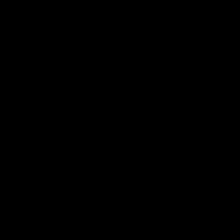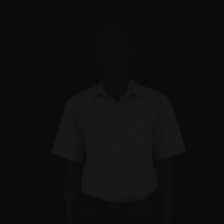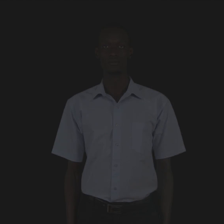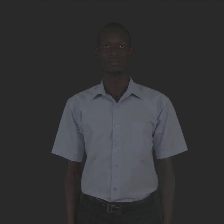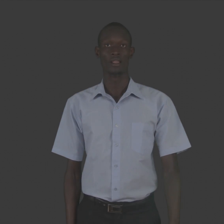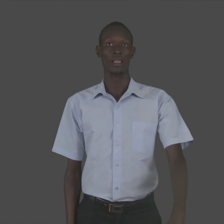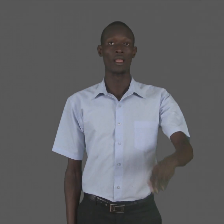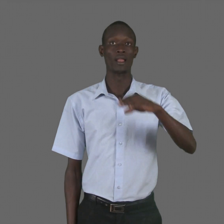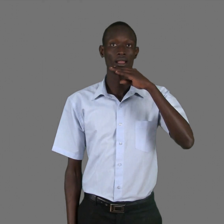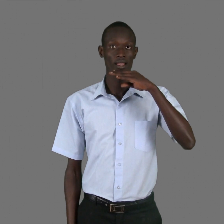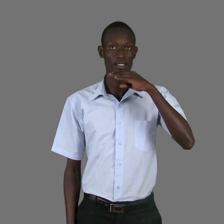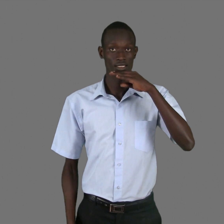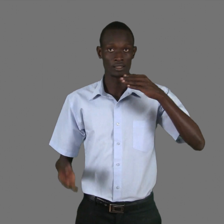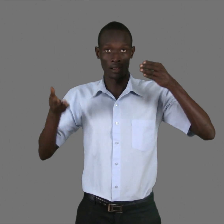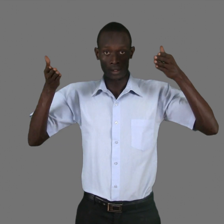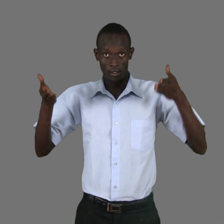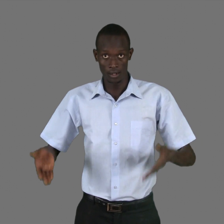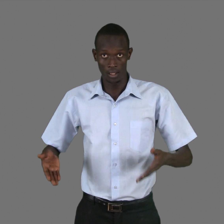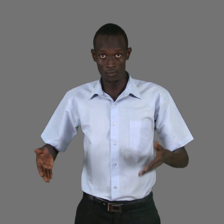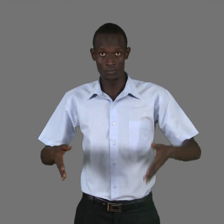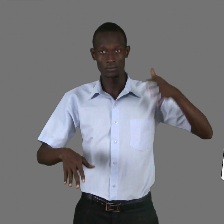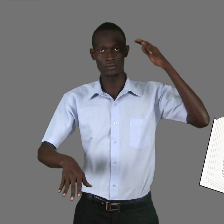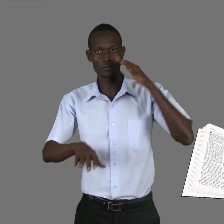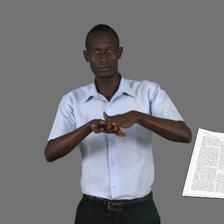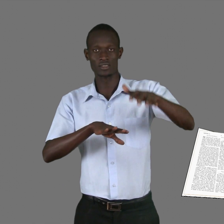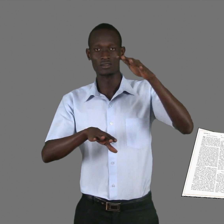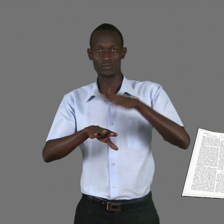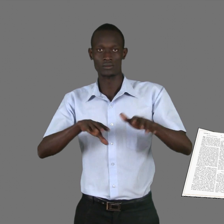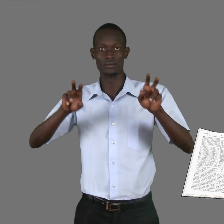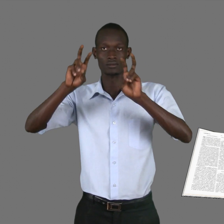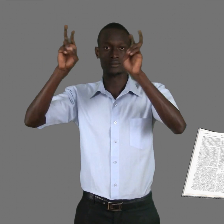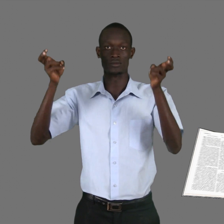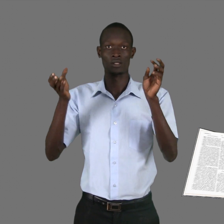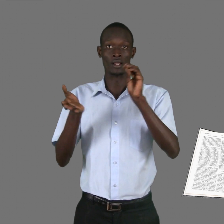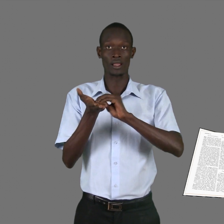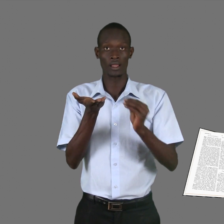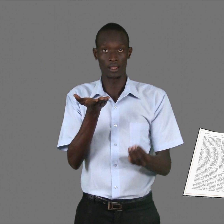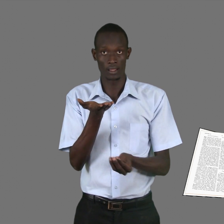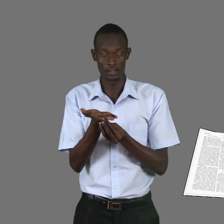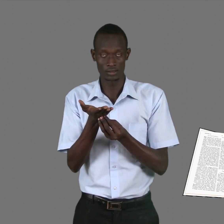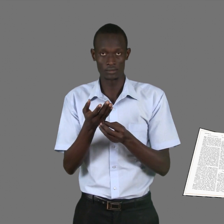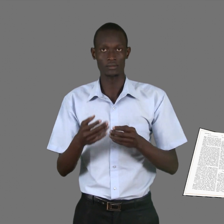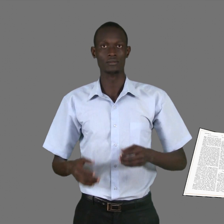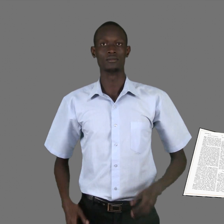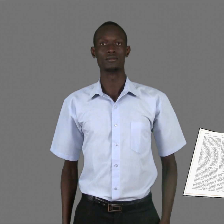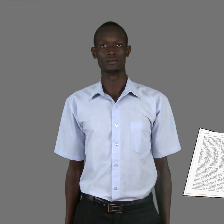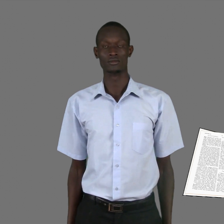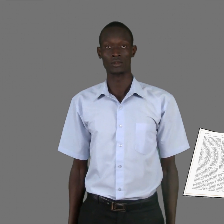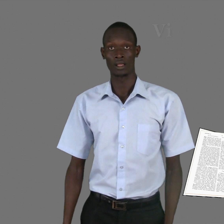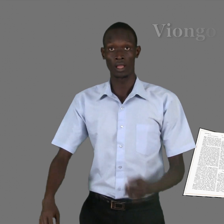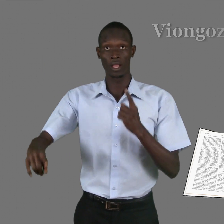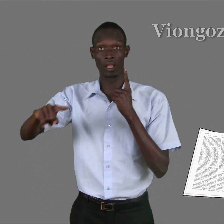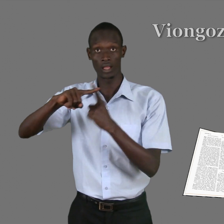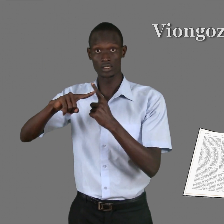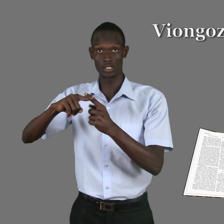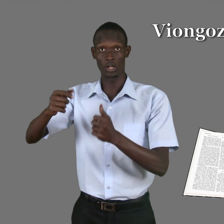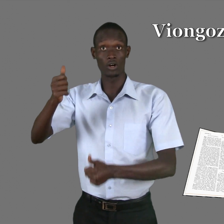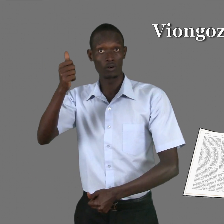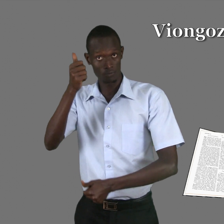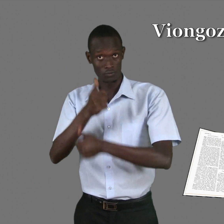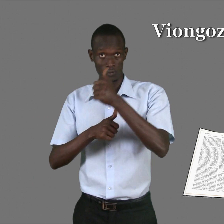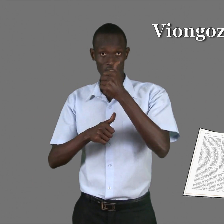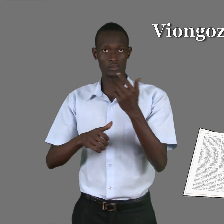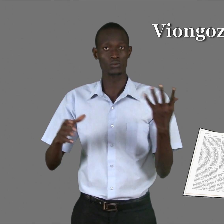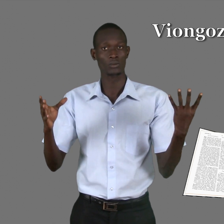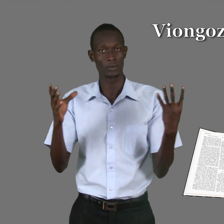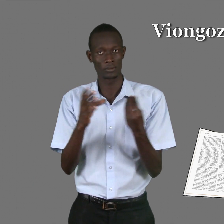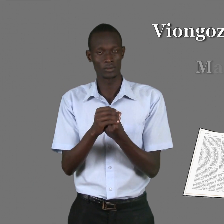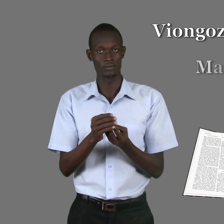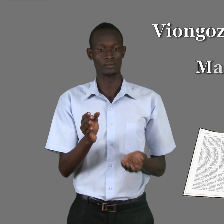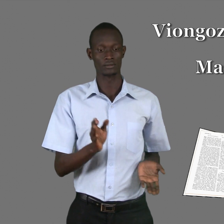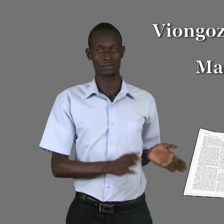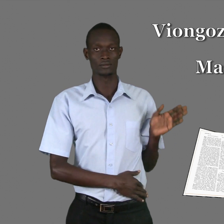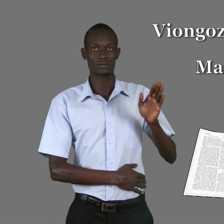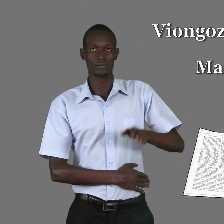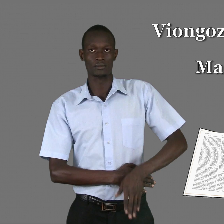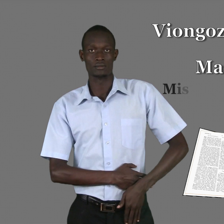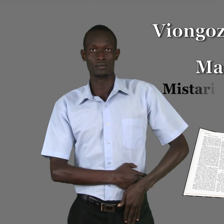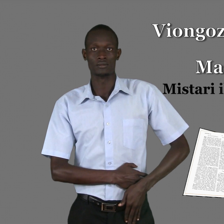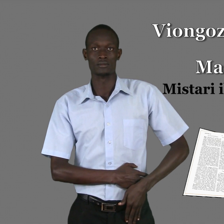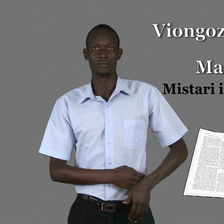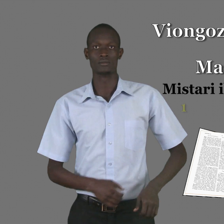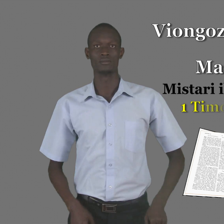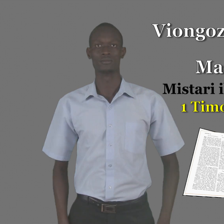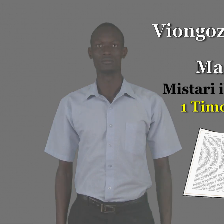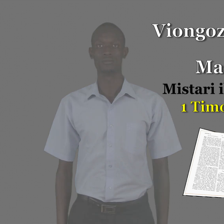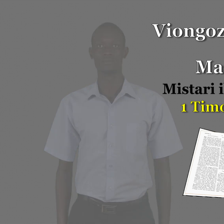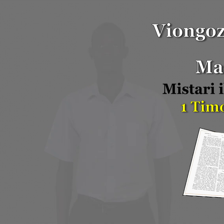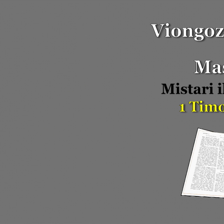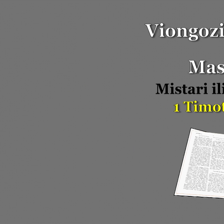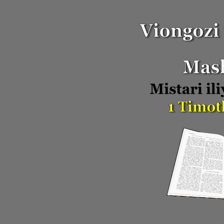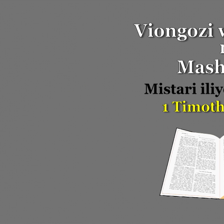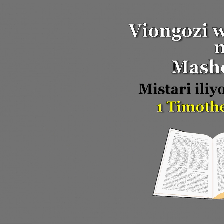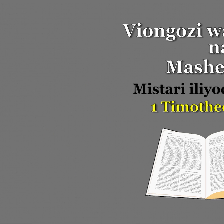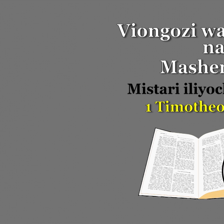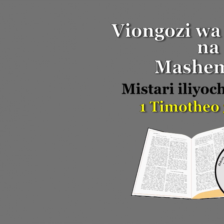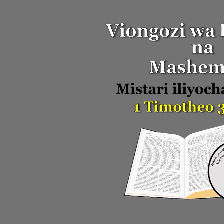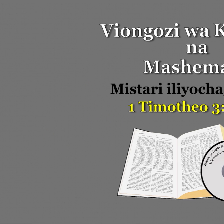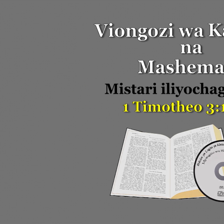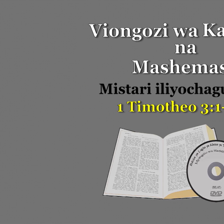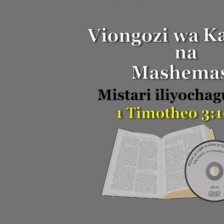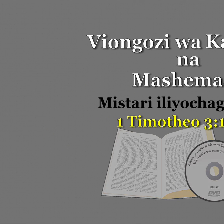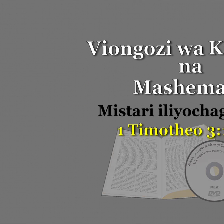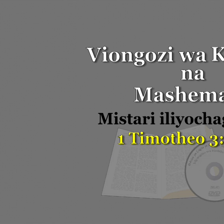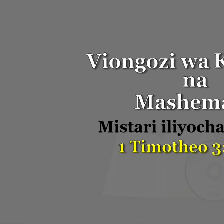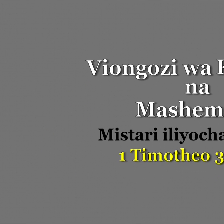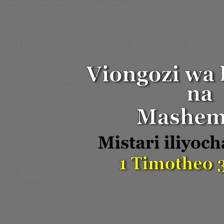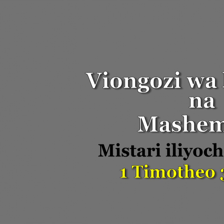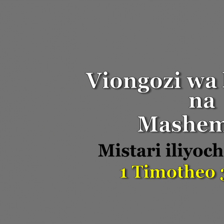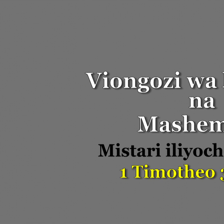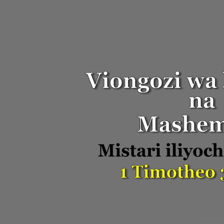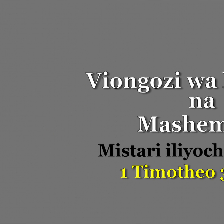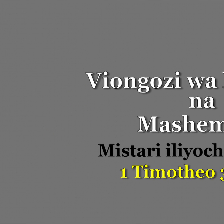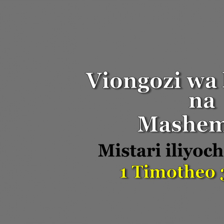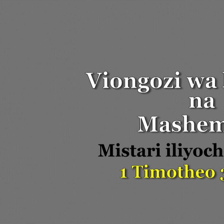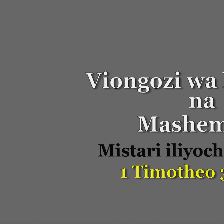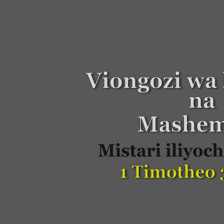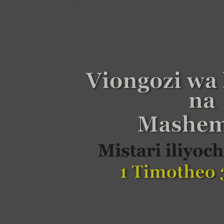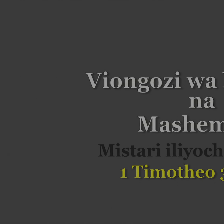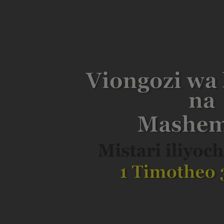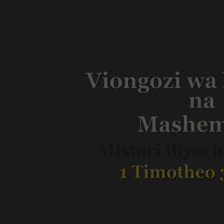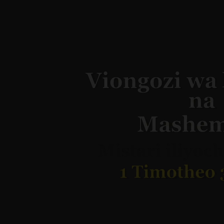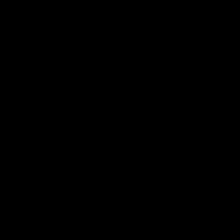Church leaders and the deacons